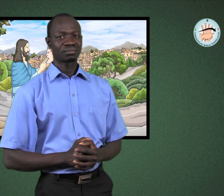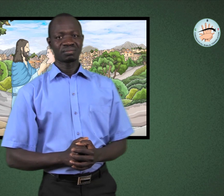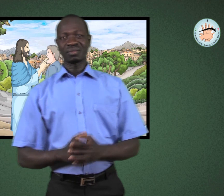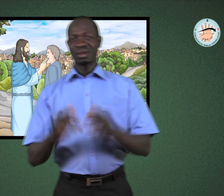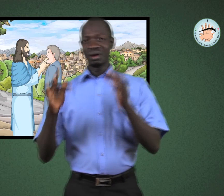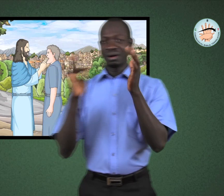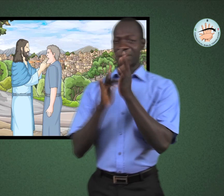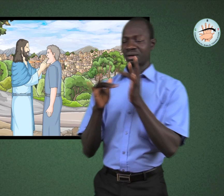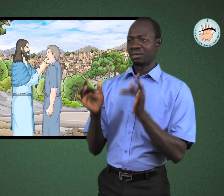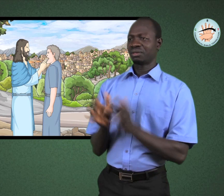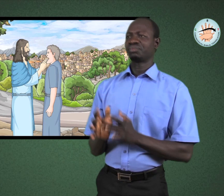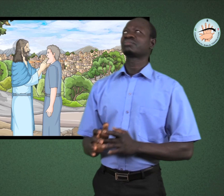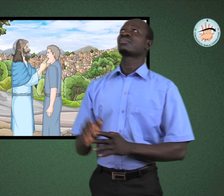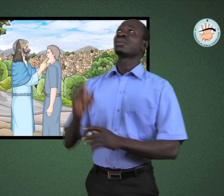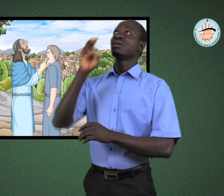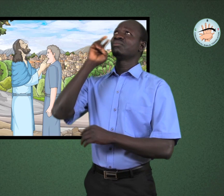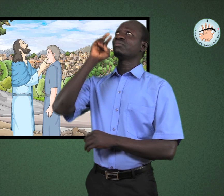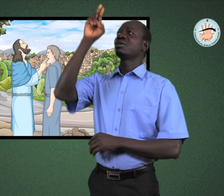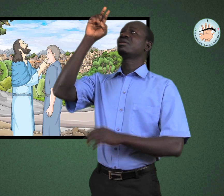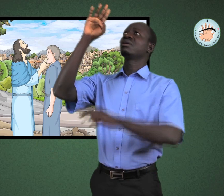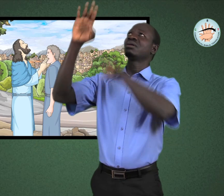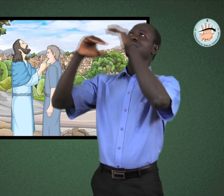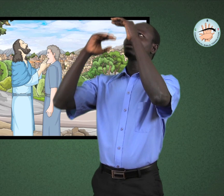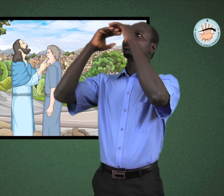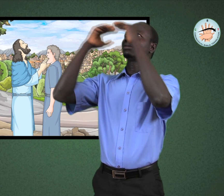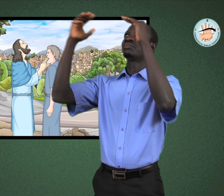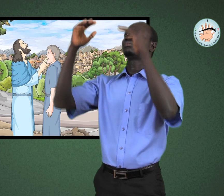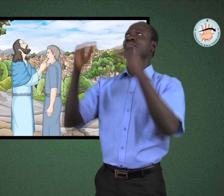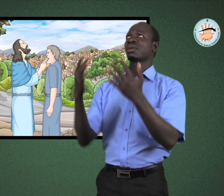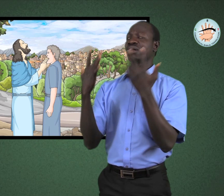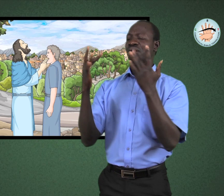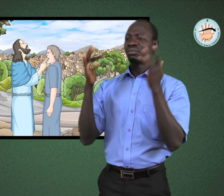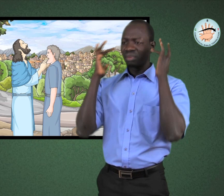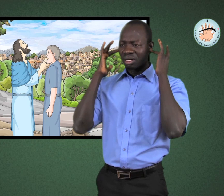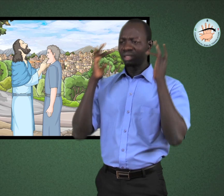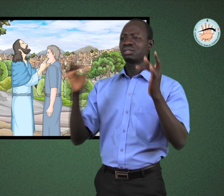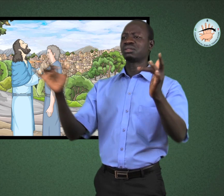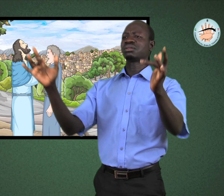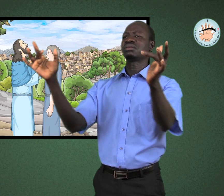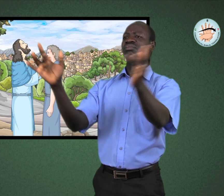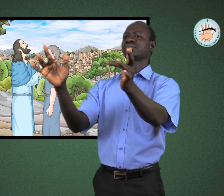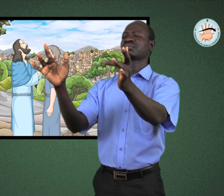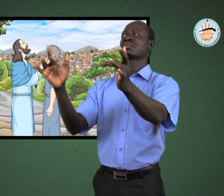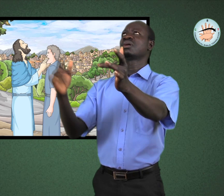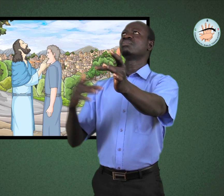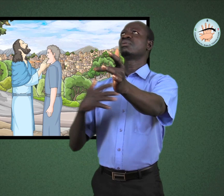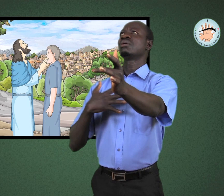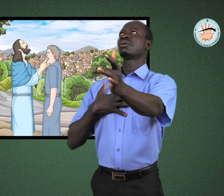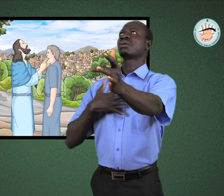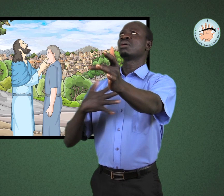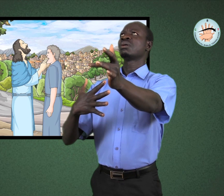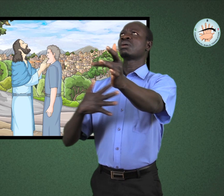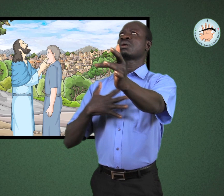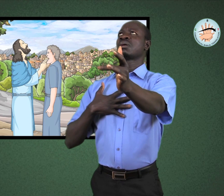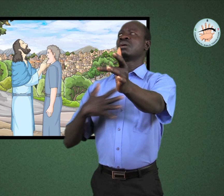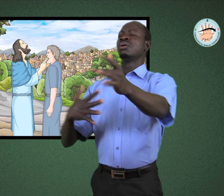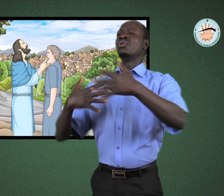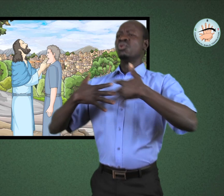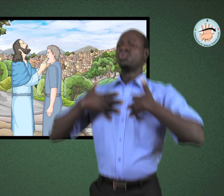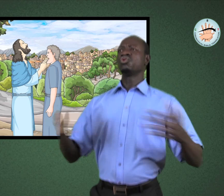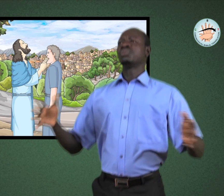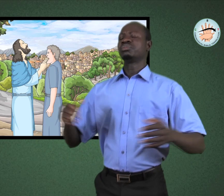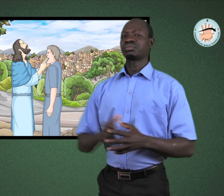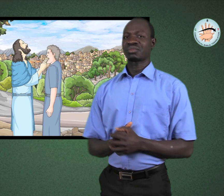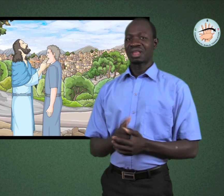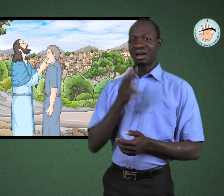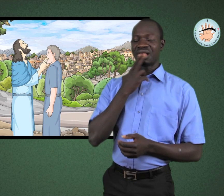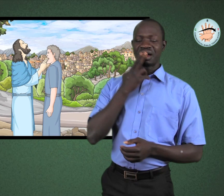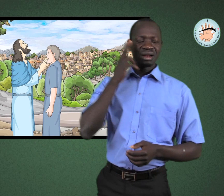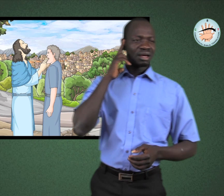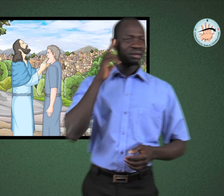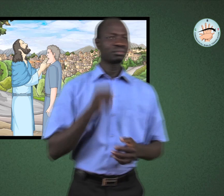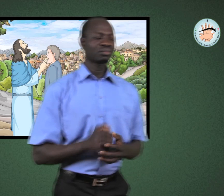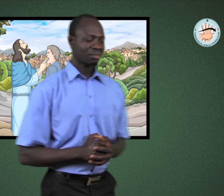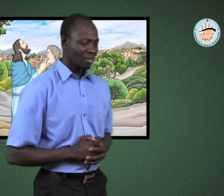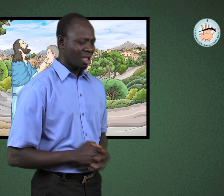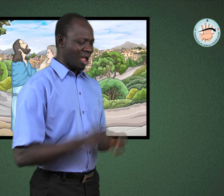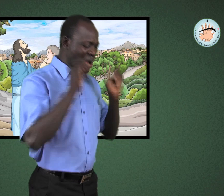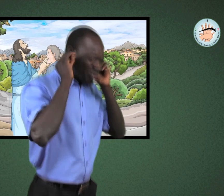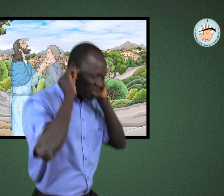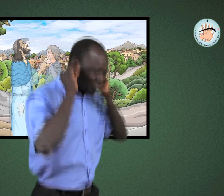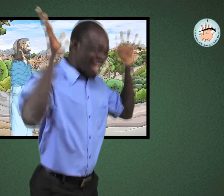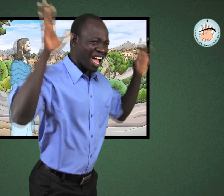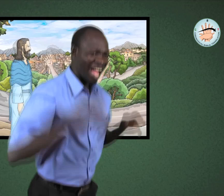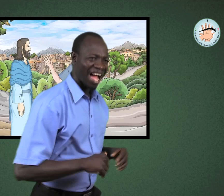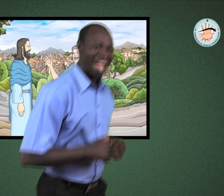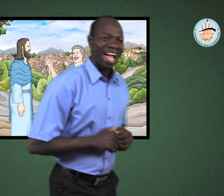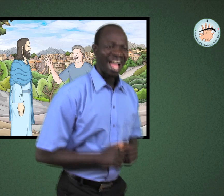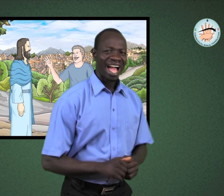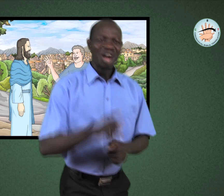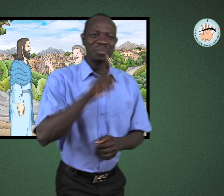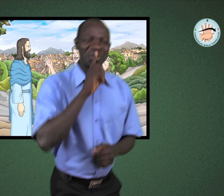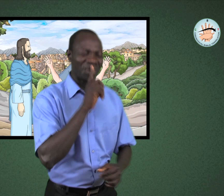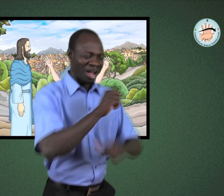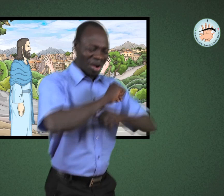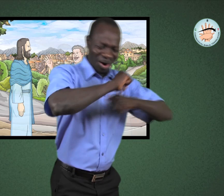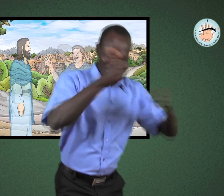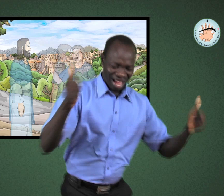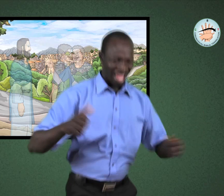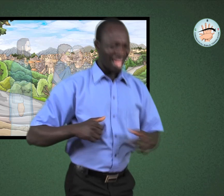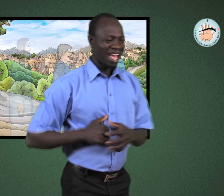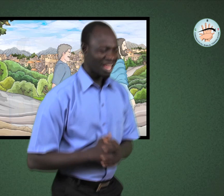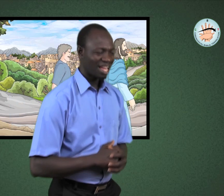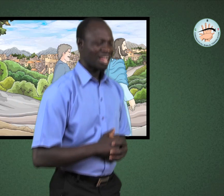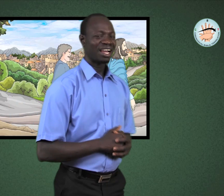And looking up to heaven, He sighed deeply and said to him, “Ephphatha!” (which means, “Be opened!”).